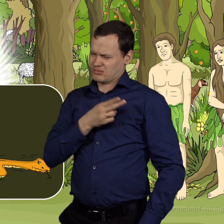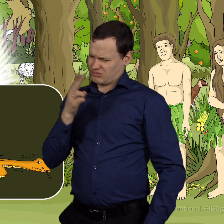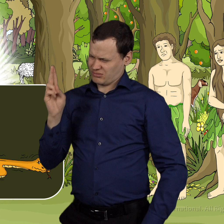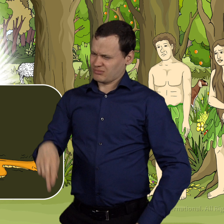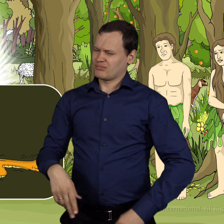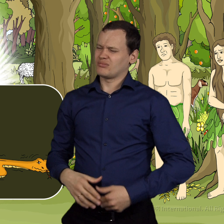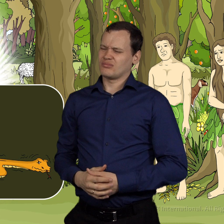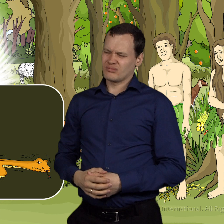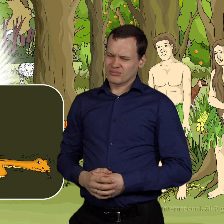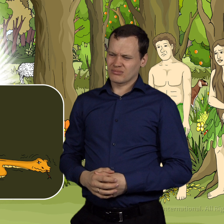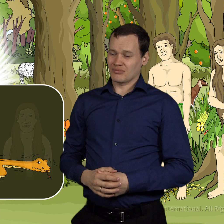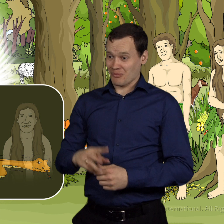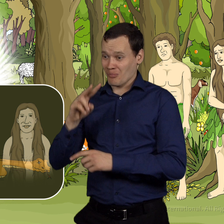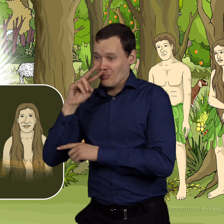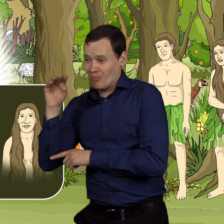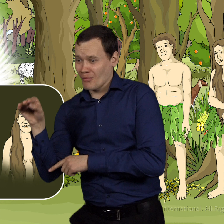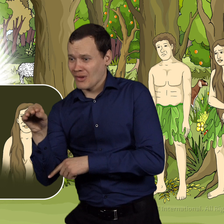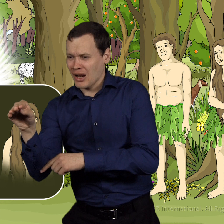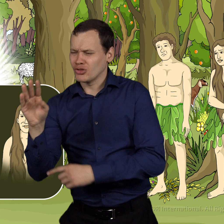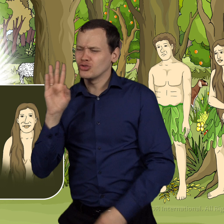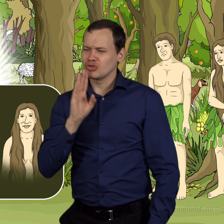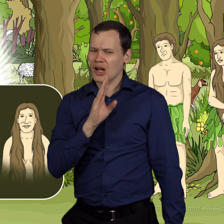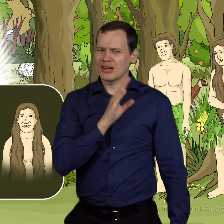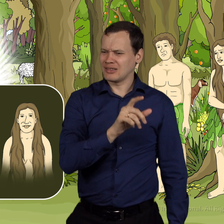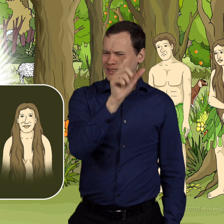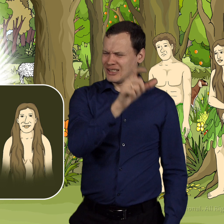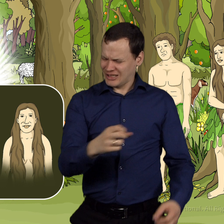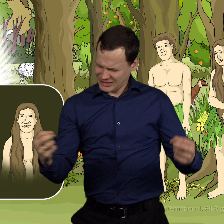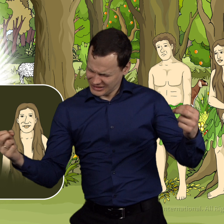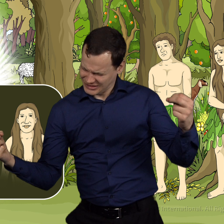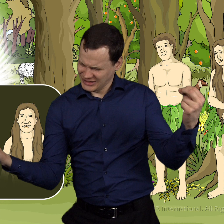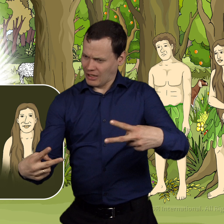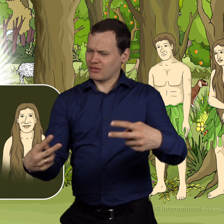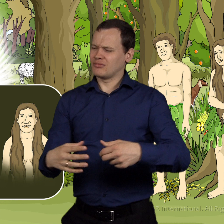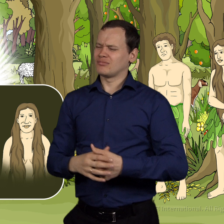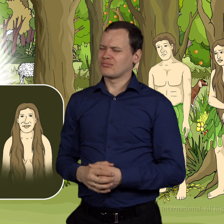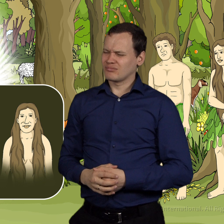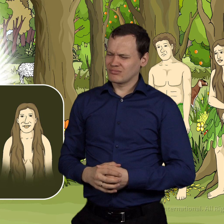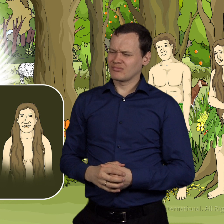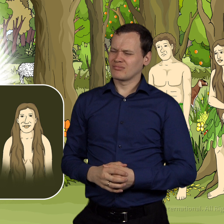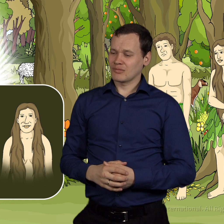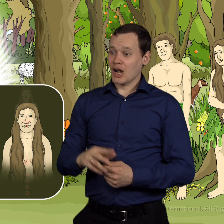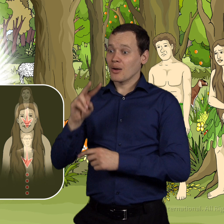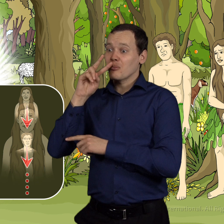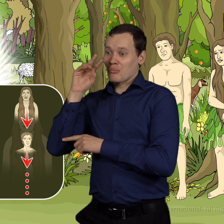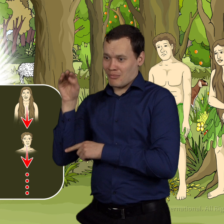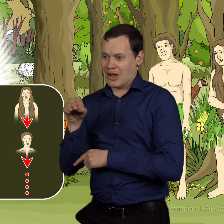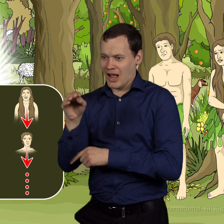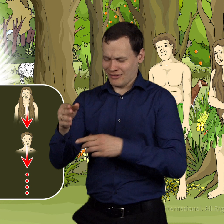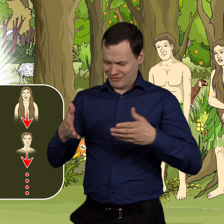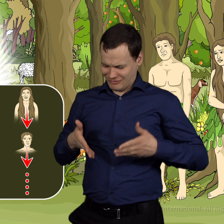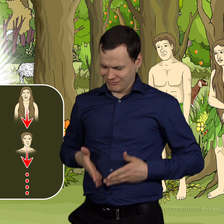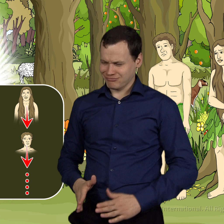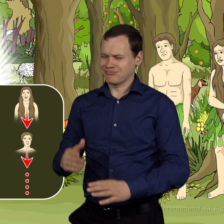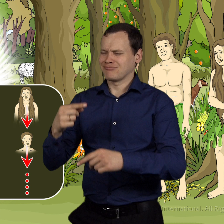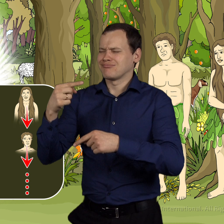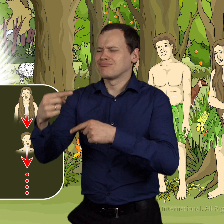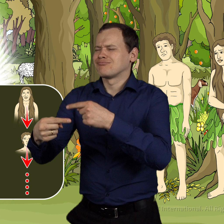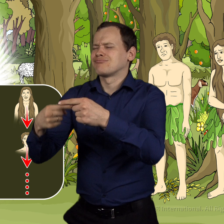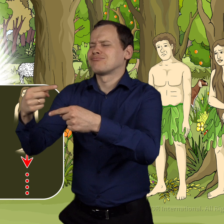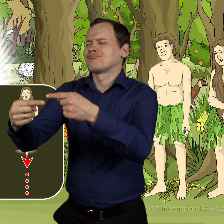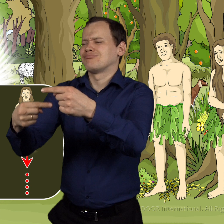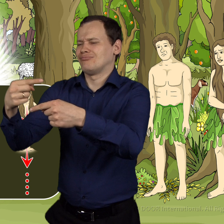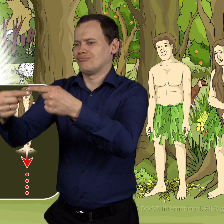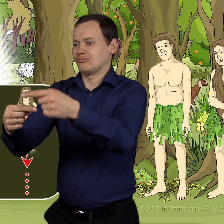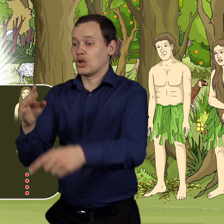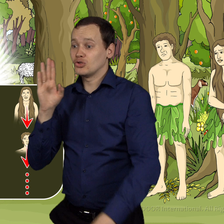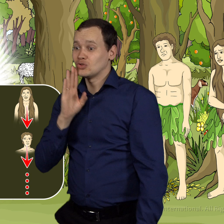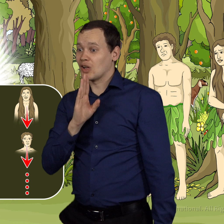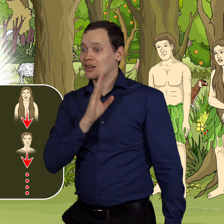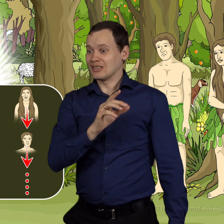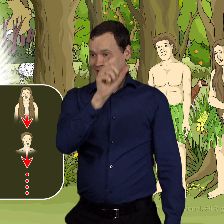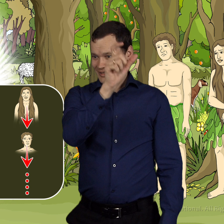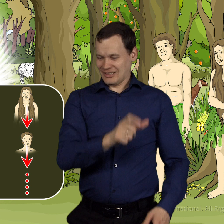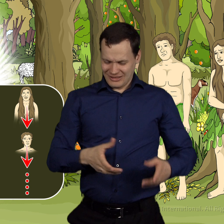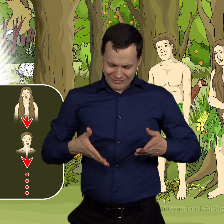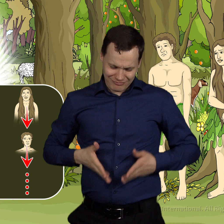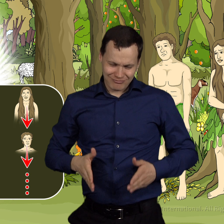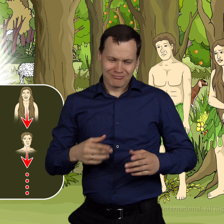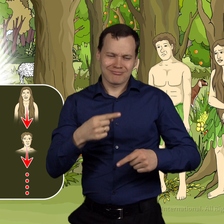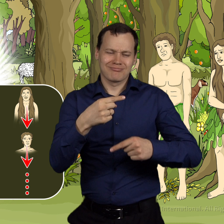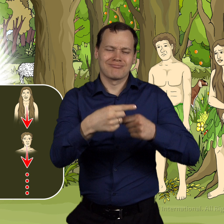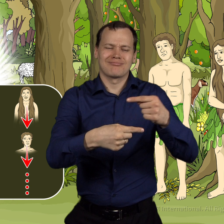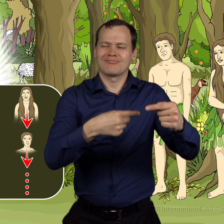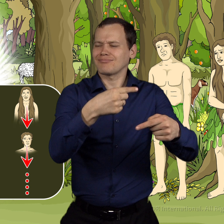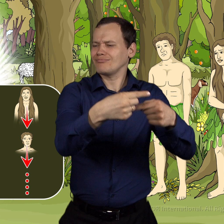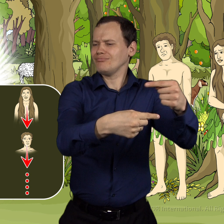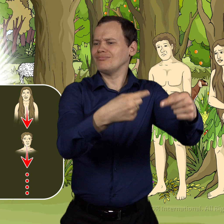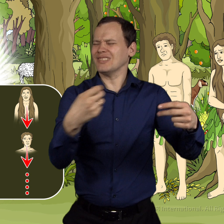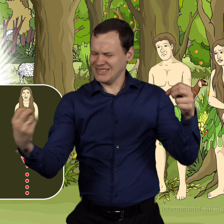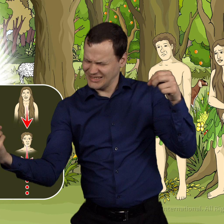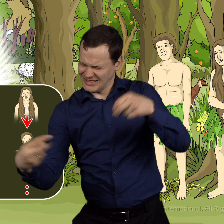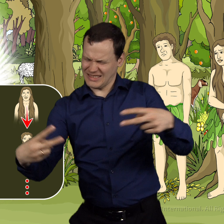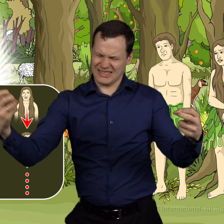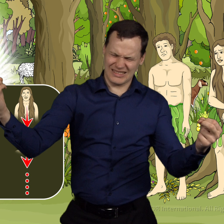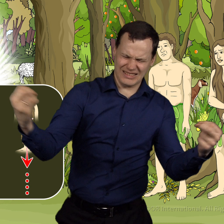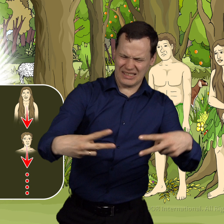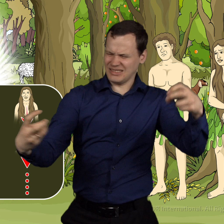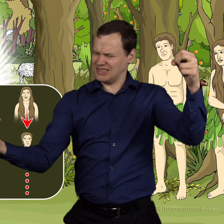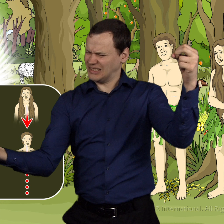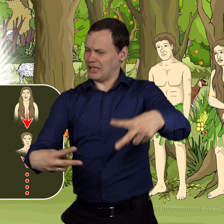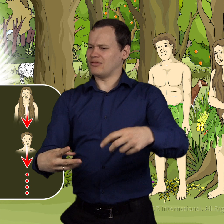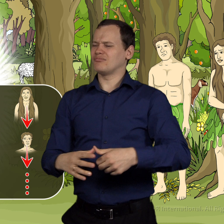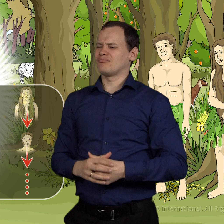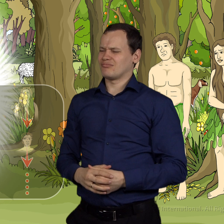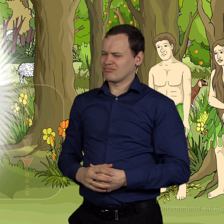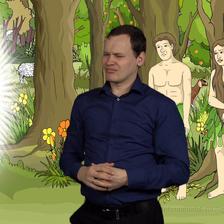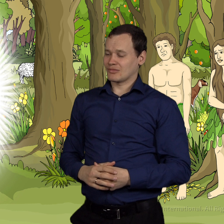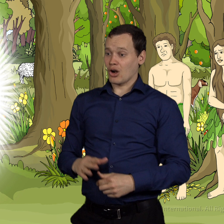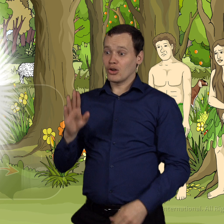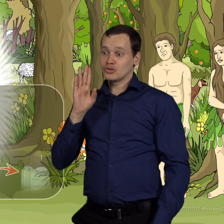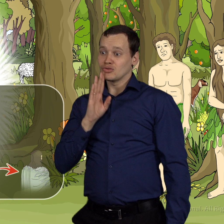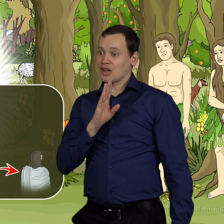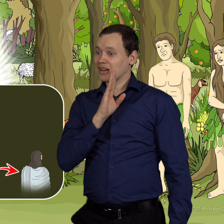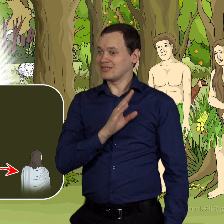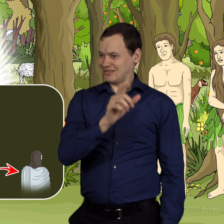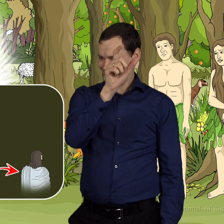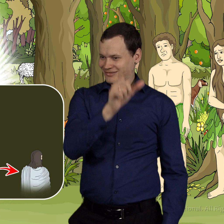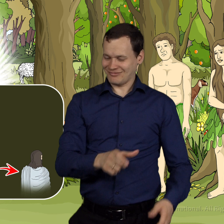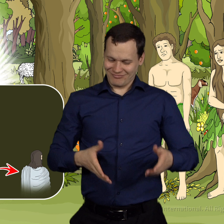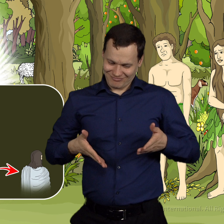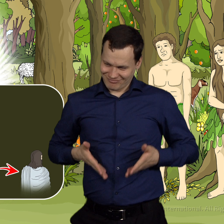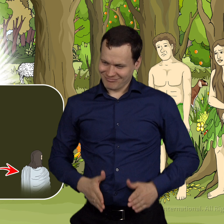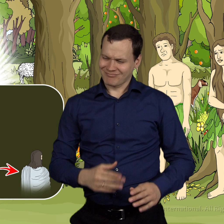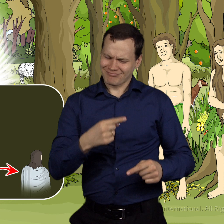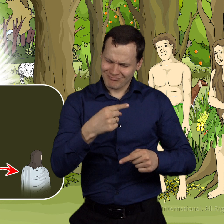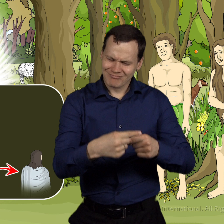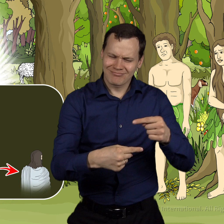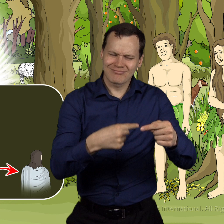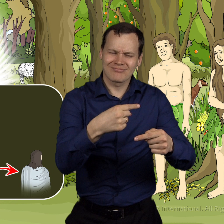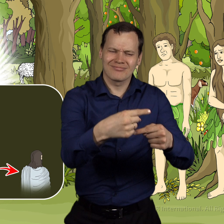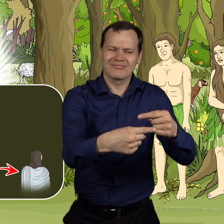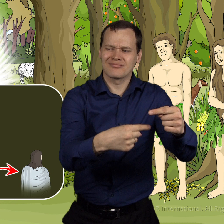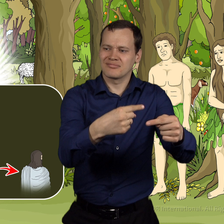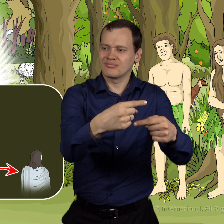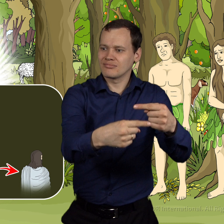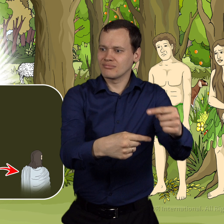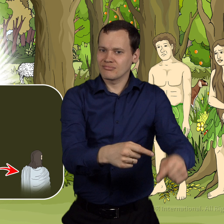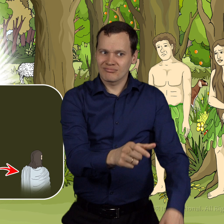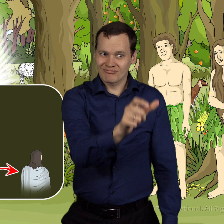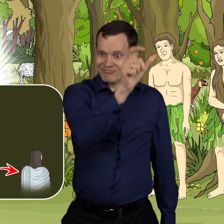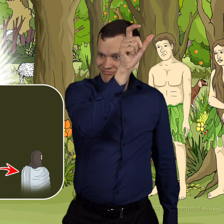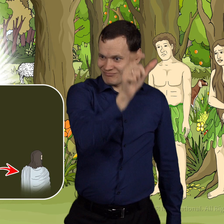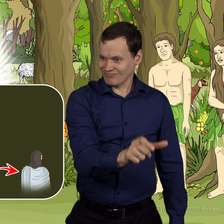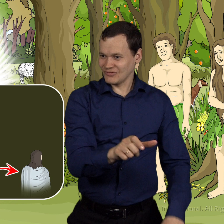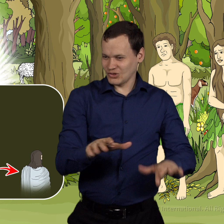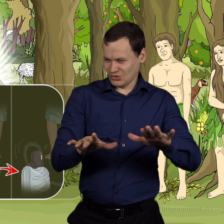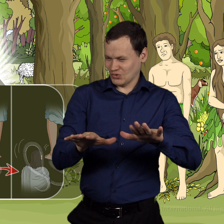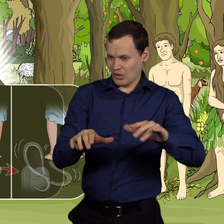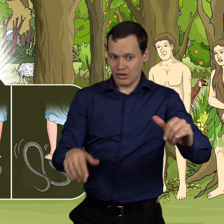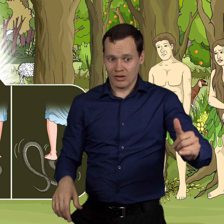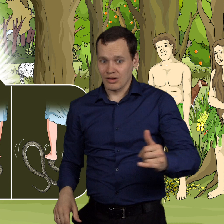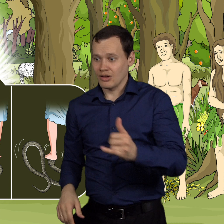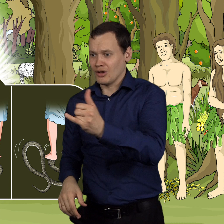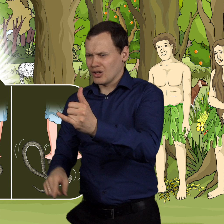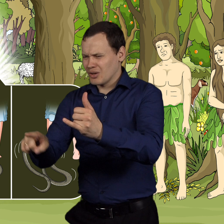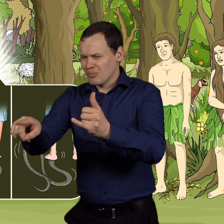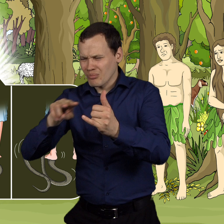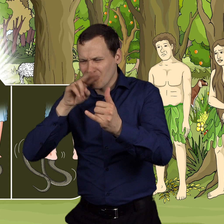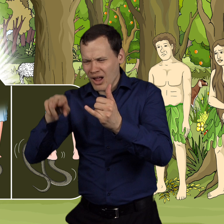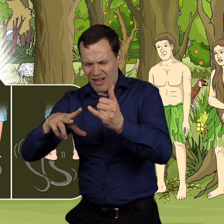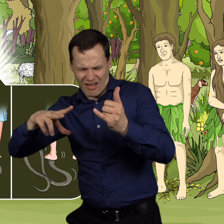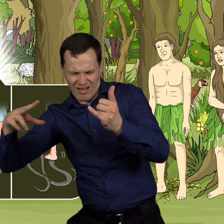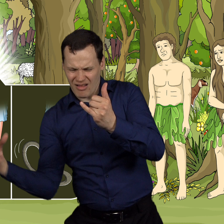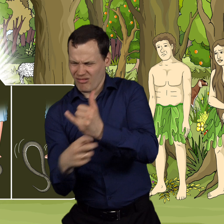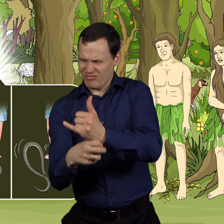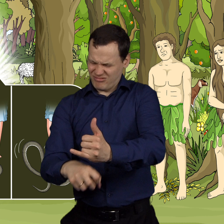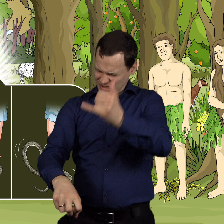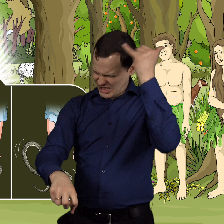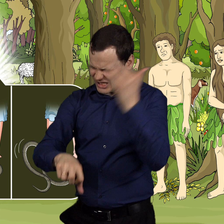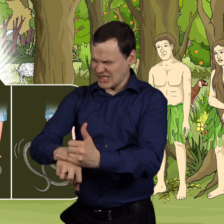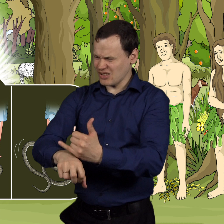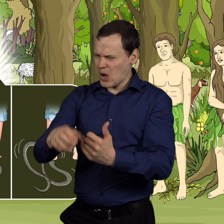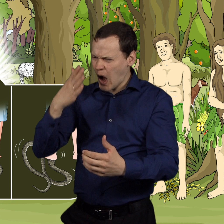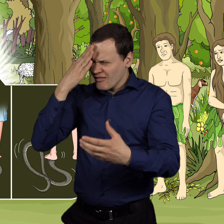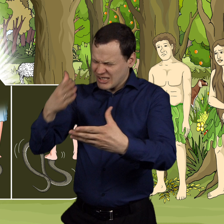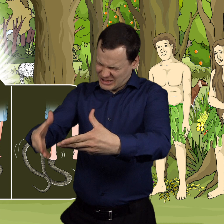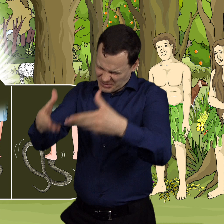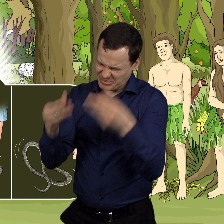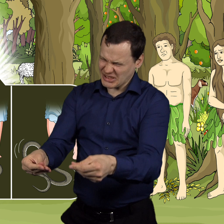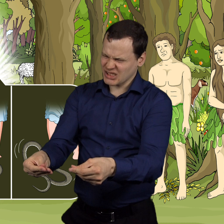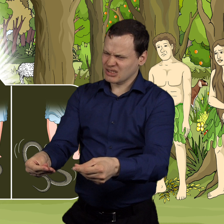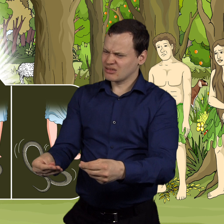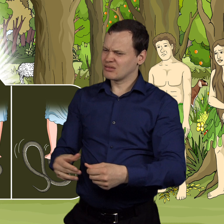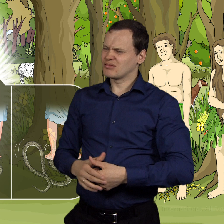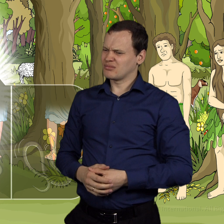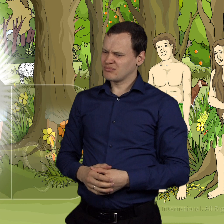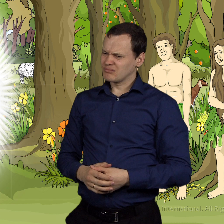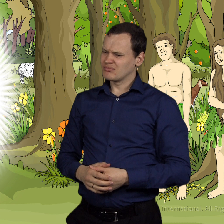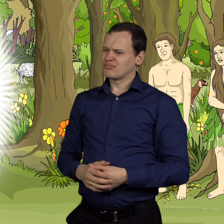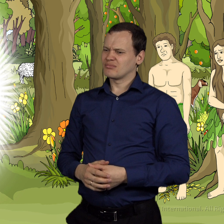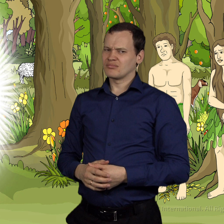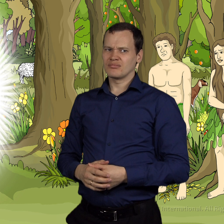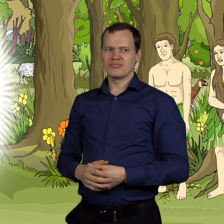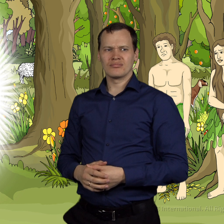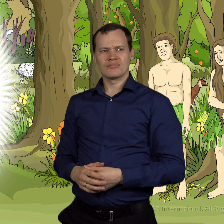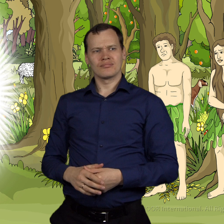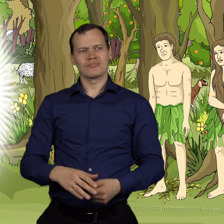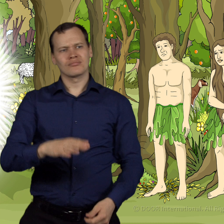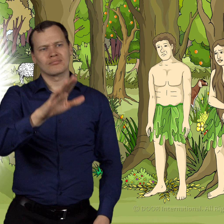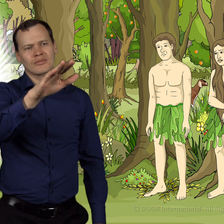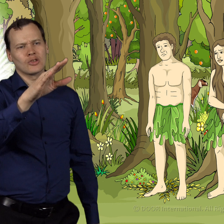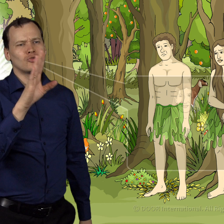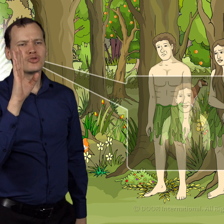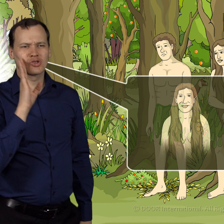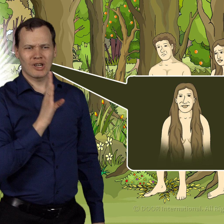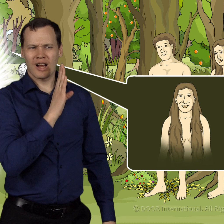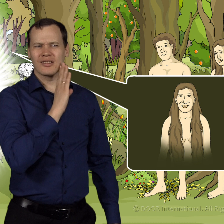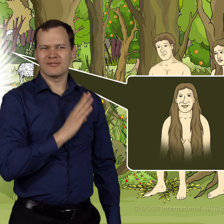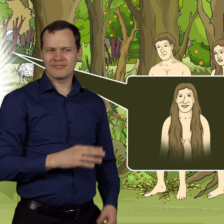And I will put enmity between you and the woman, and between your seed and her seed. He will crush your head, and you will strike his heel.”